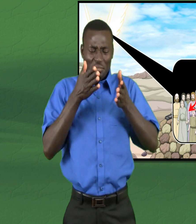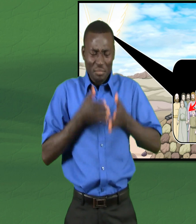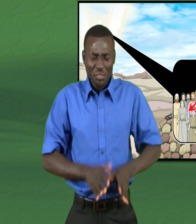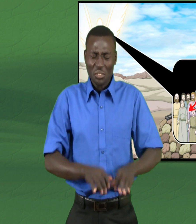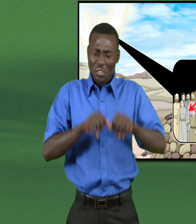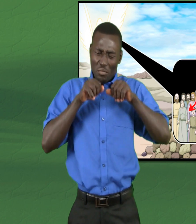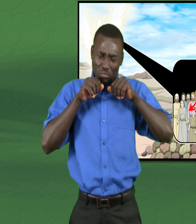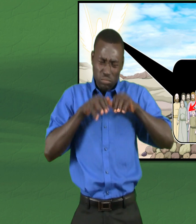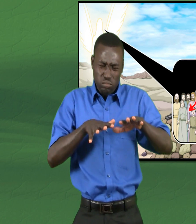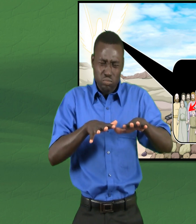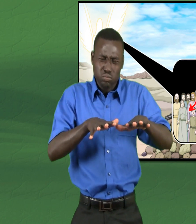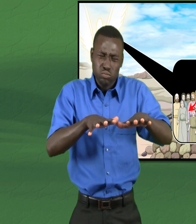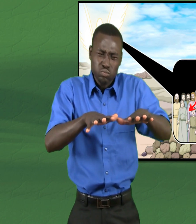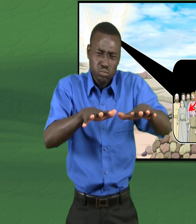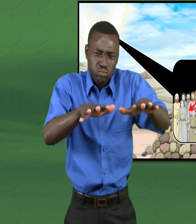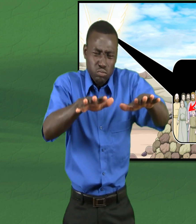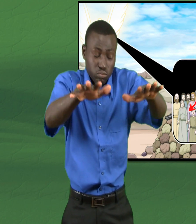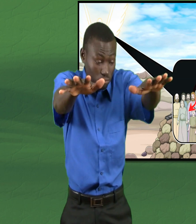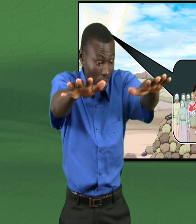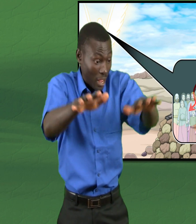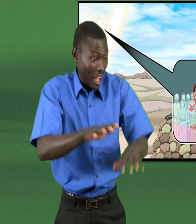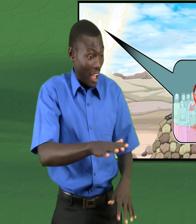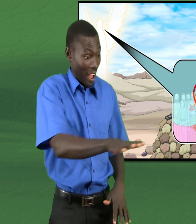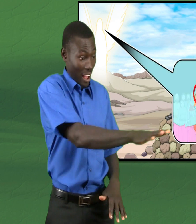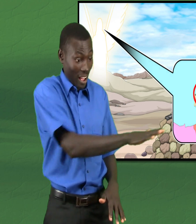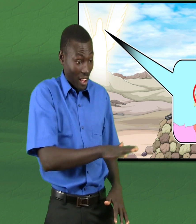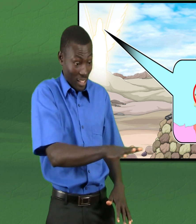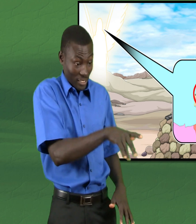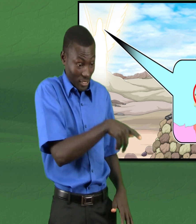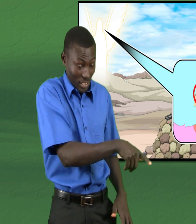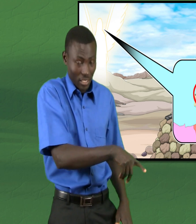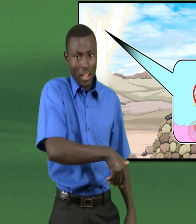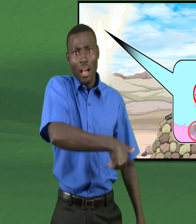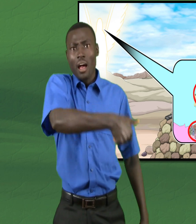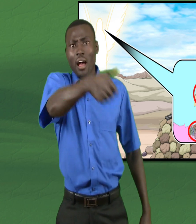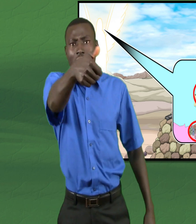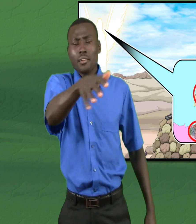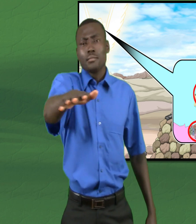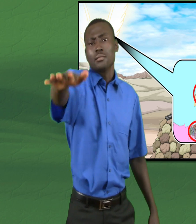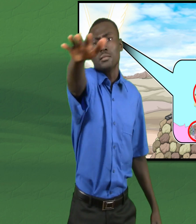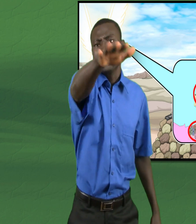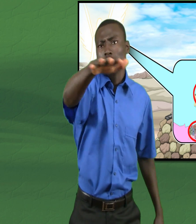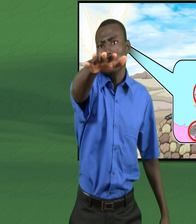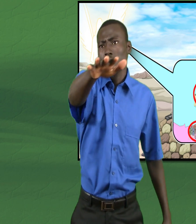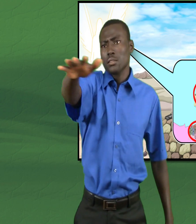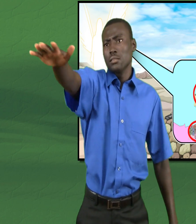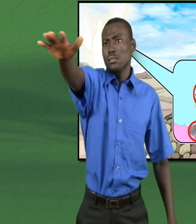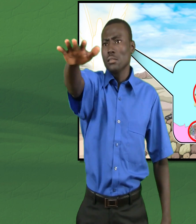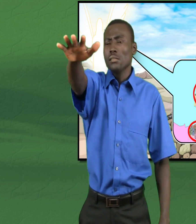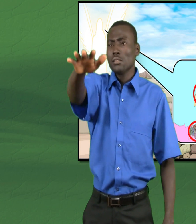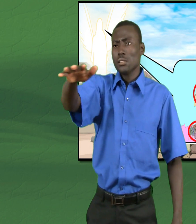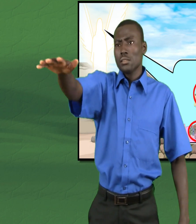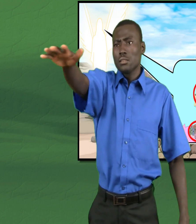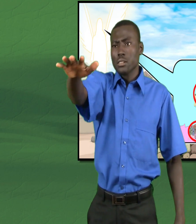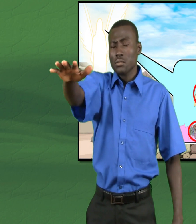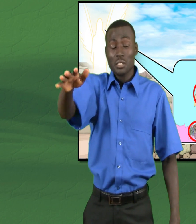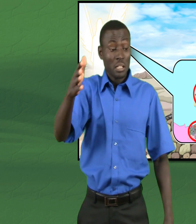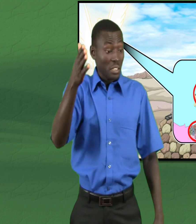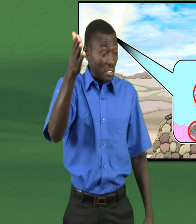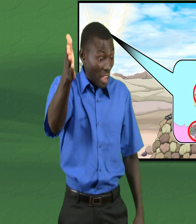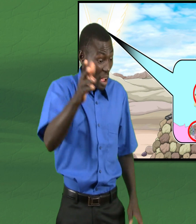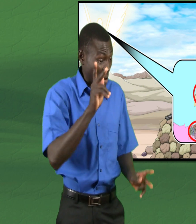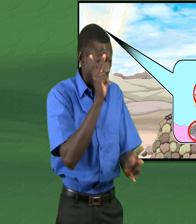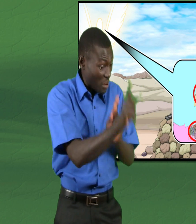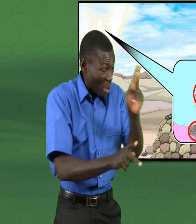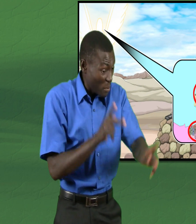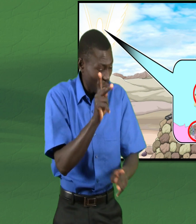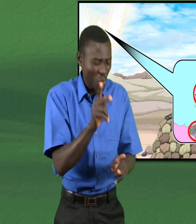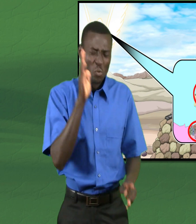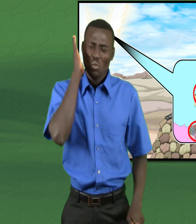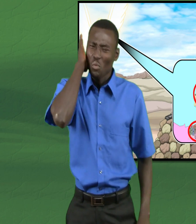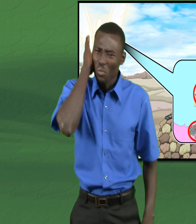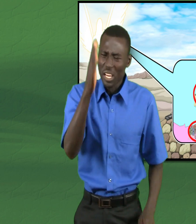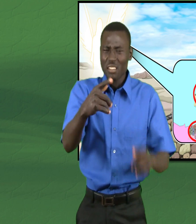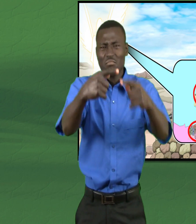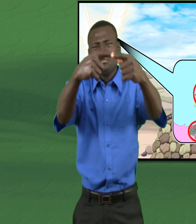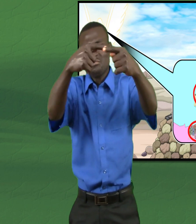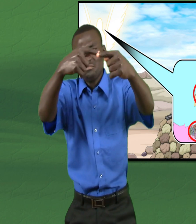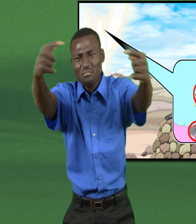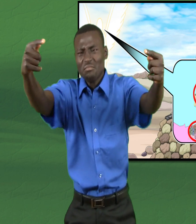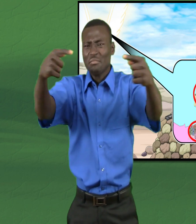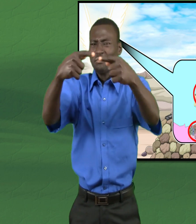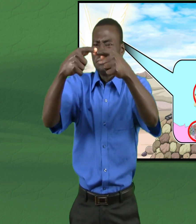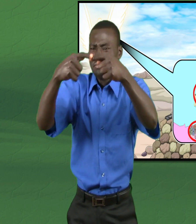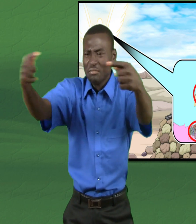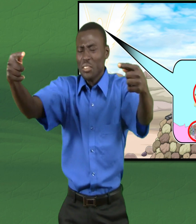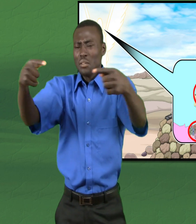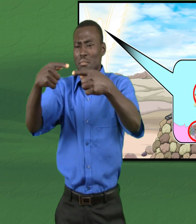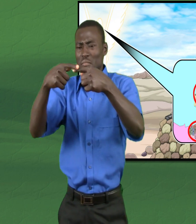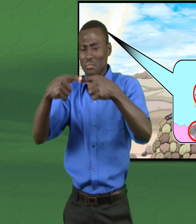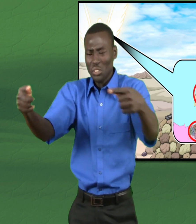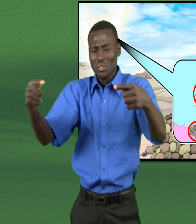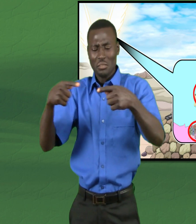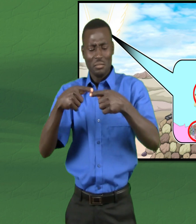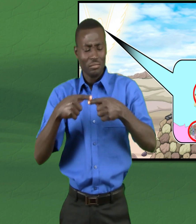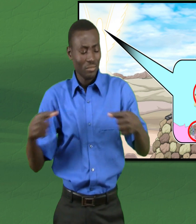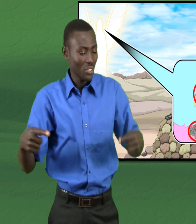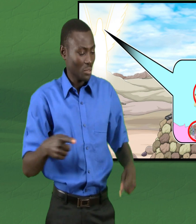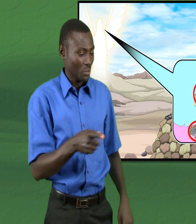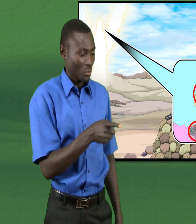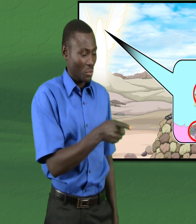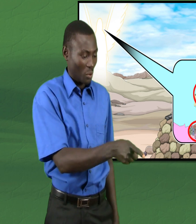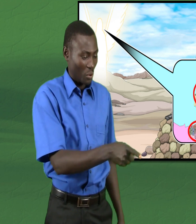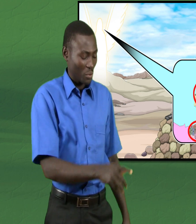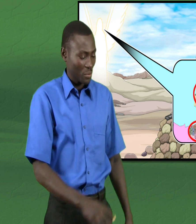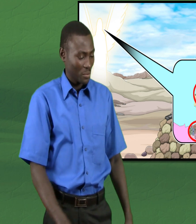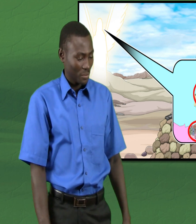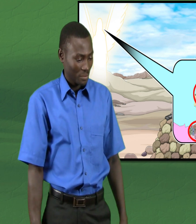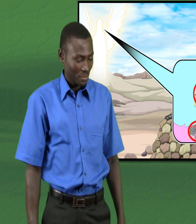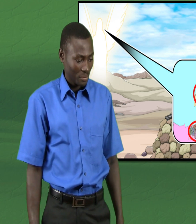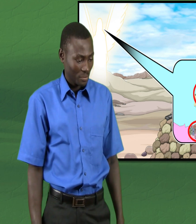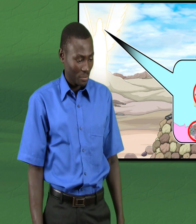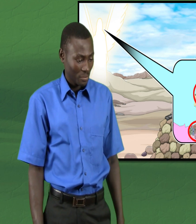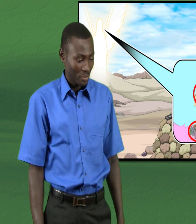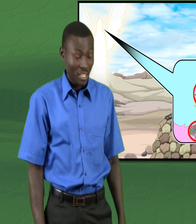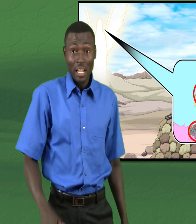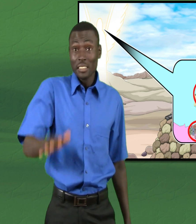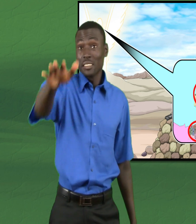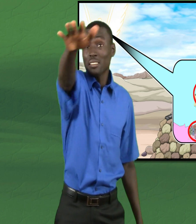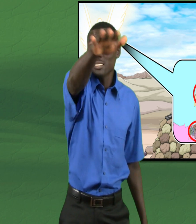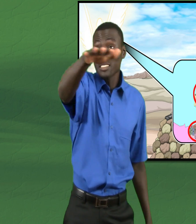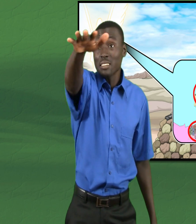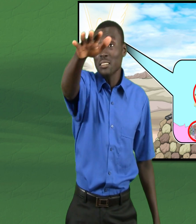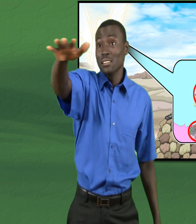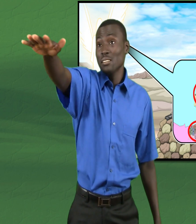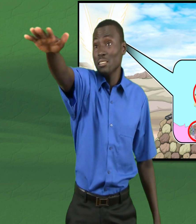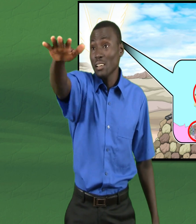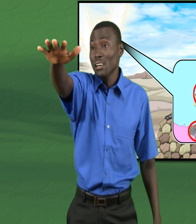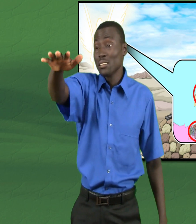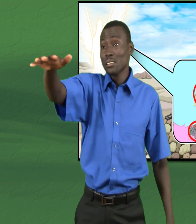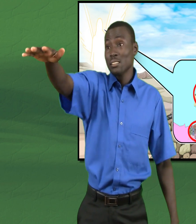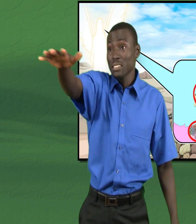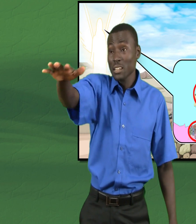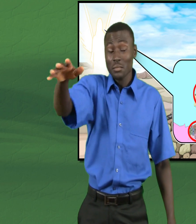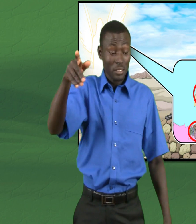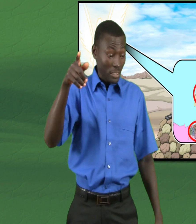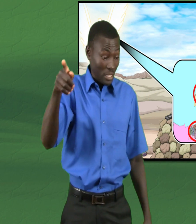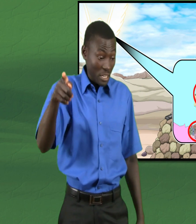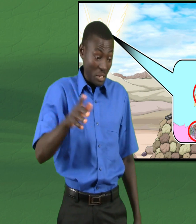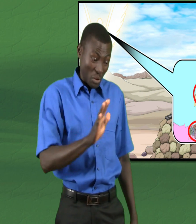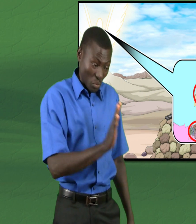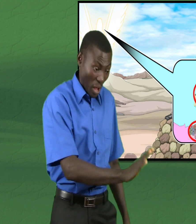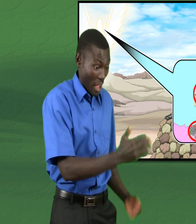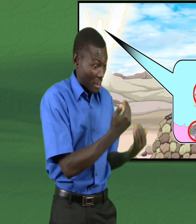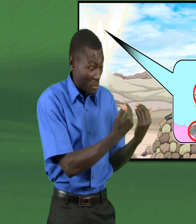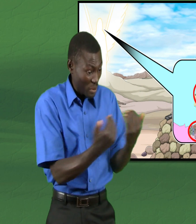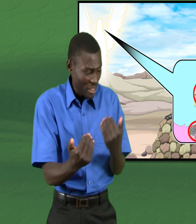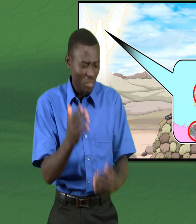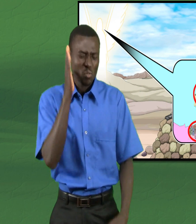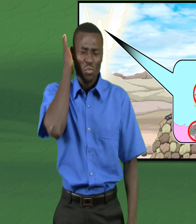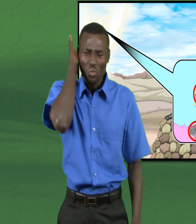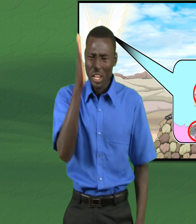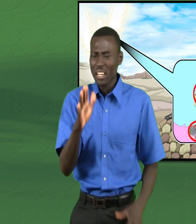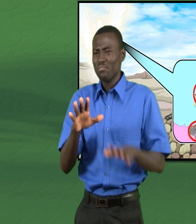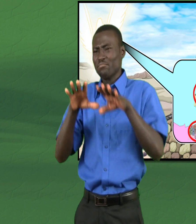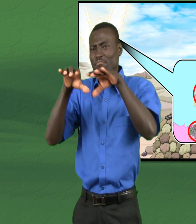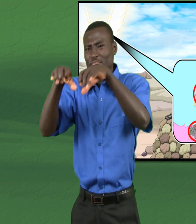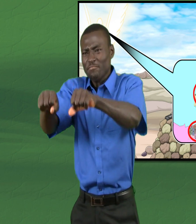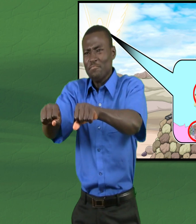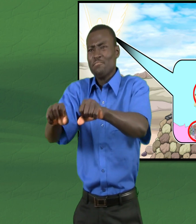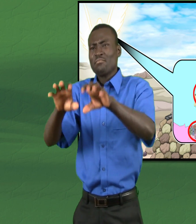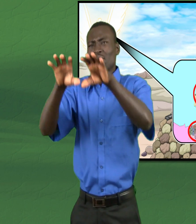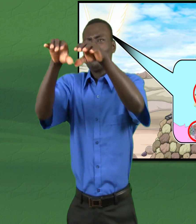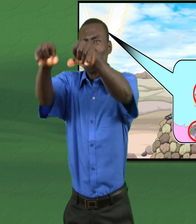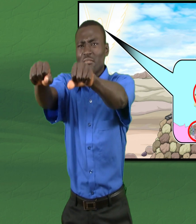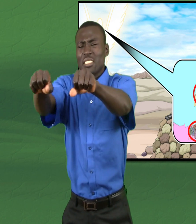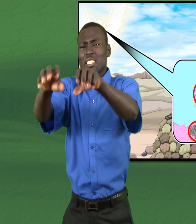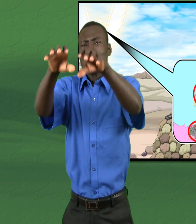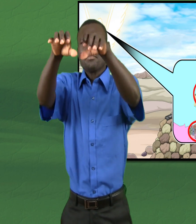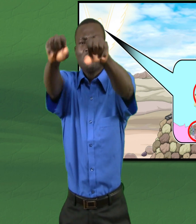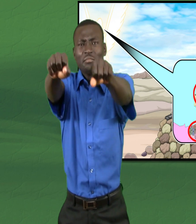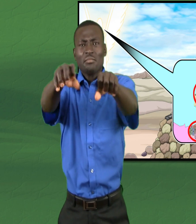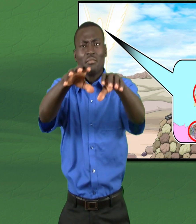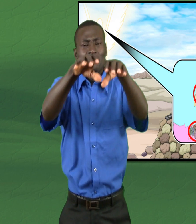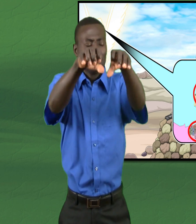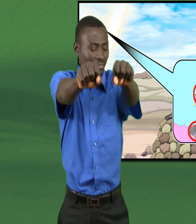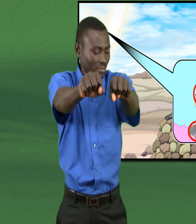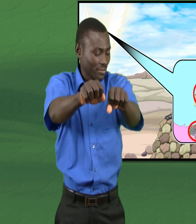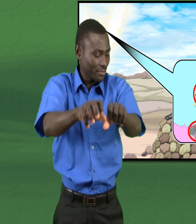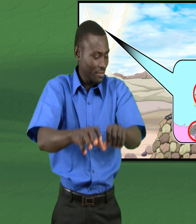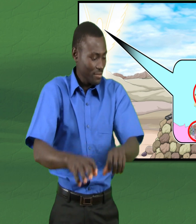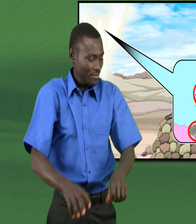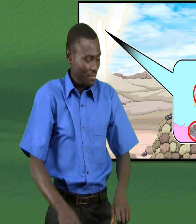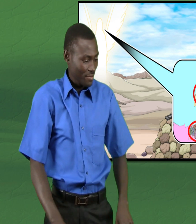Your descendants will possess the gates of their enemies.